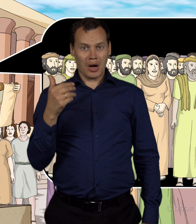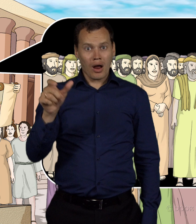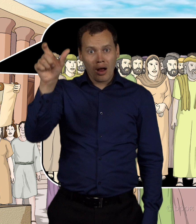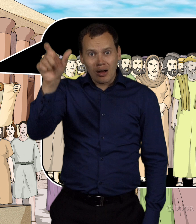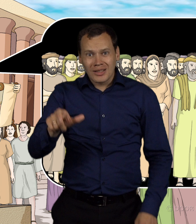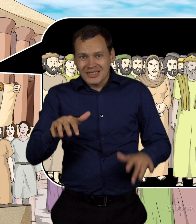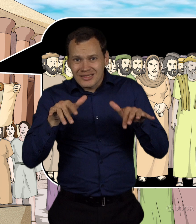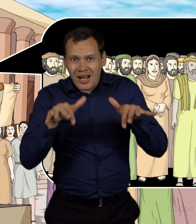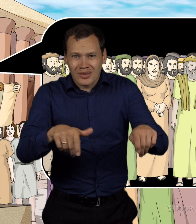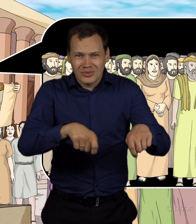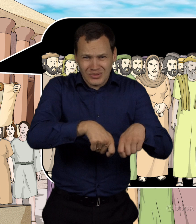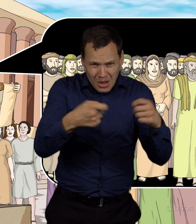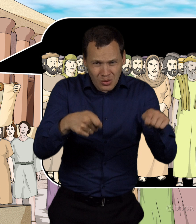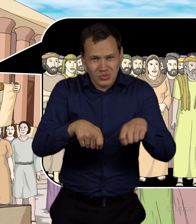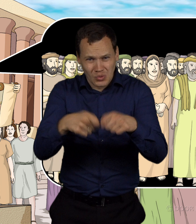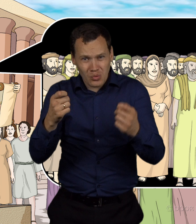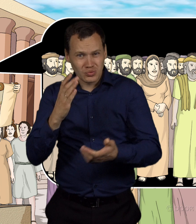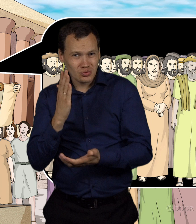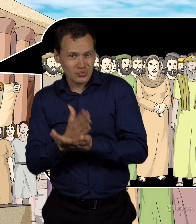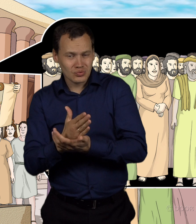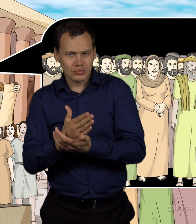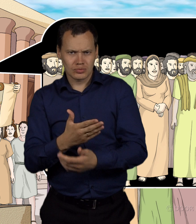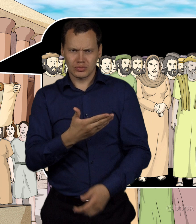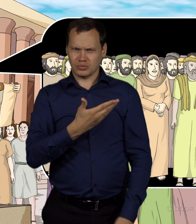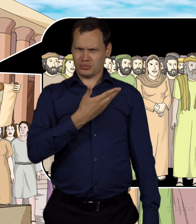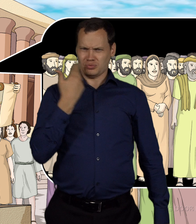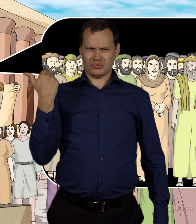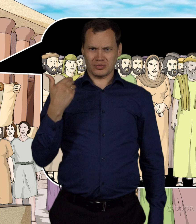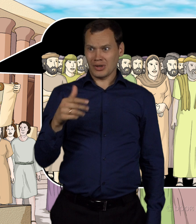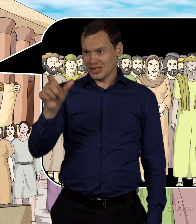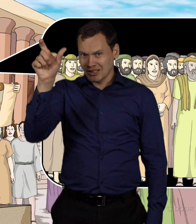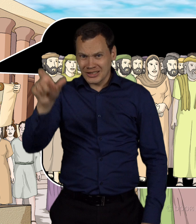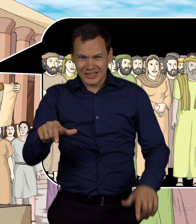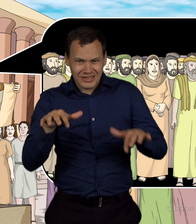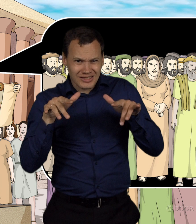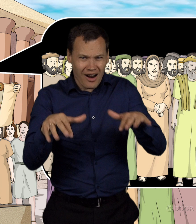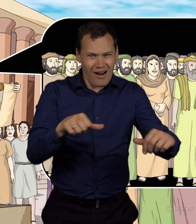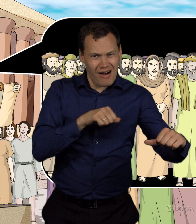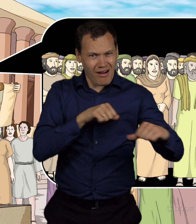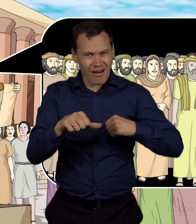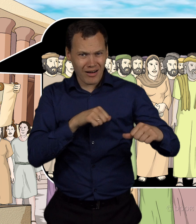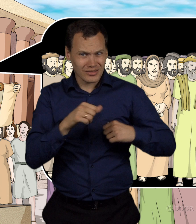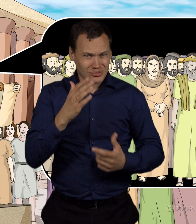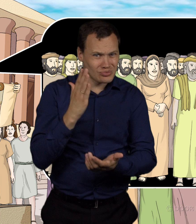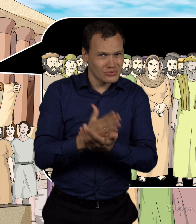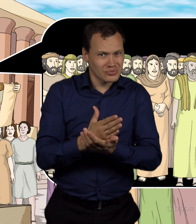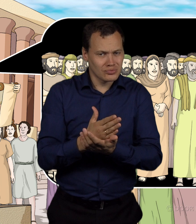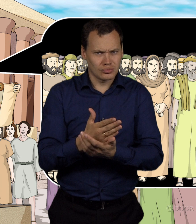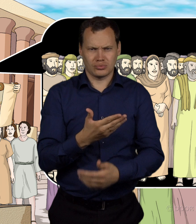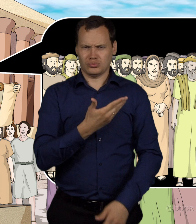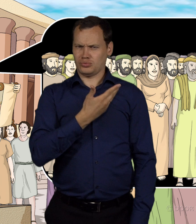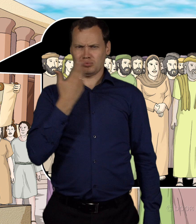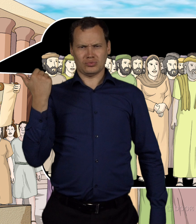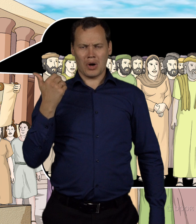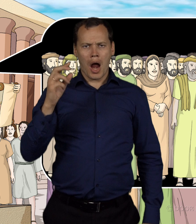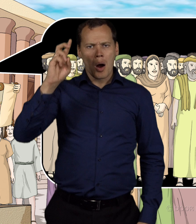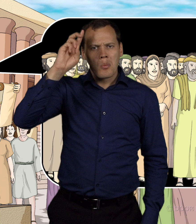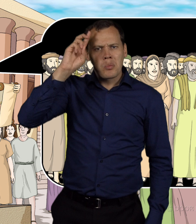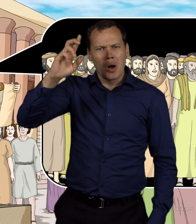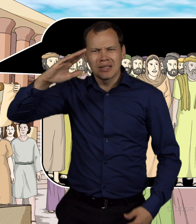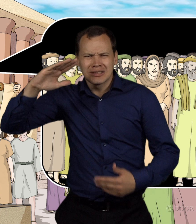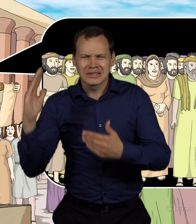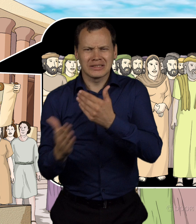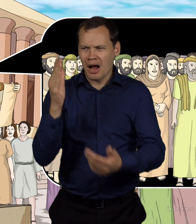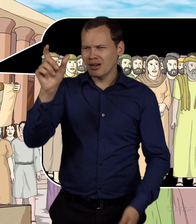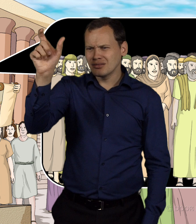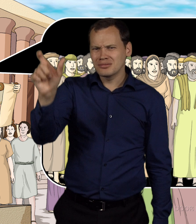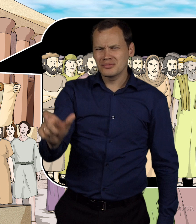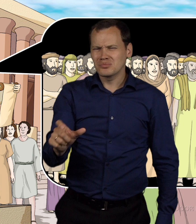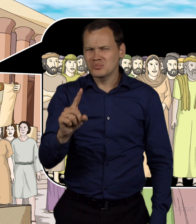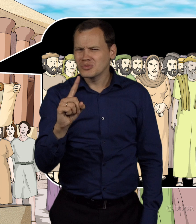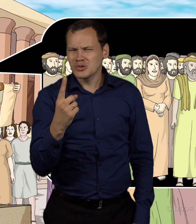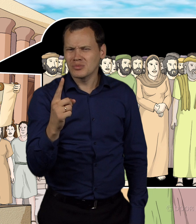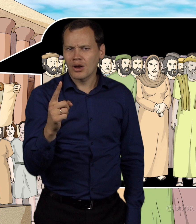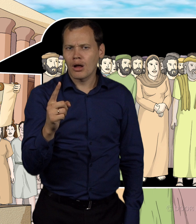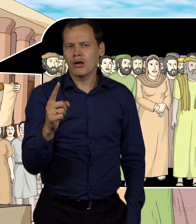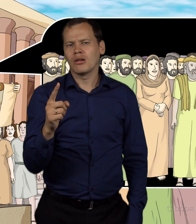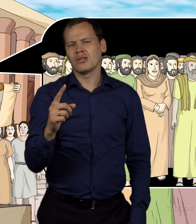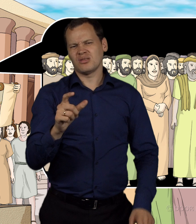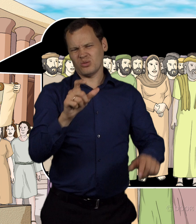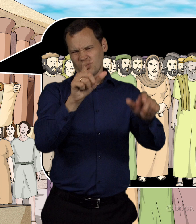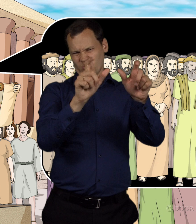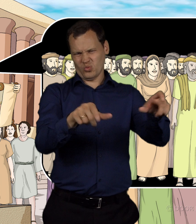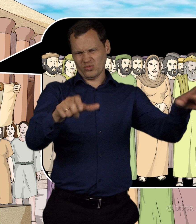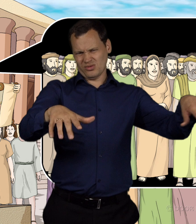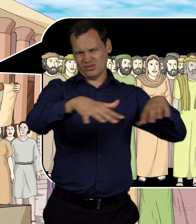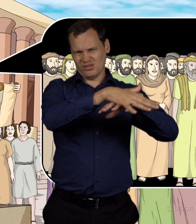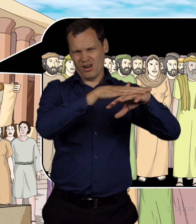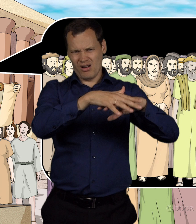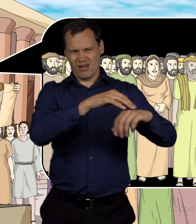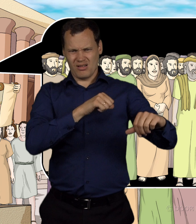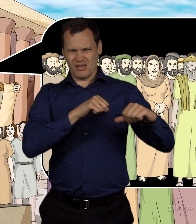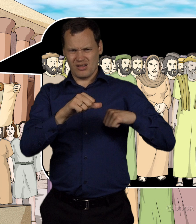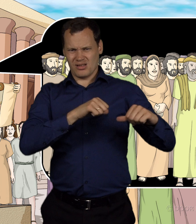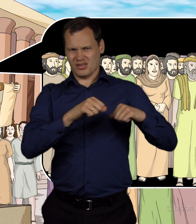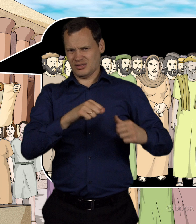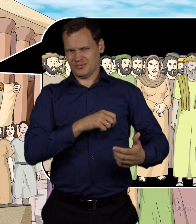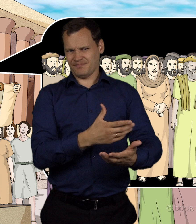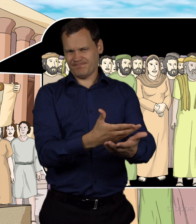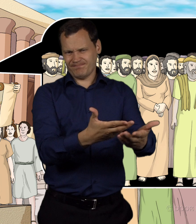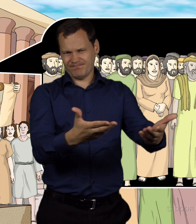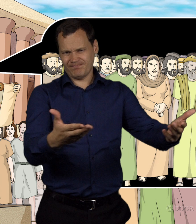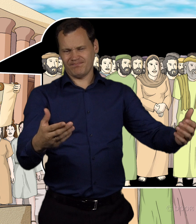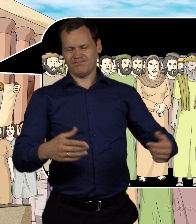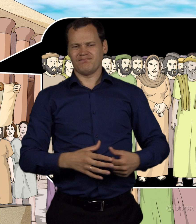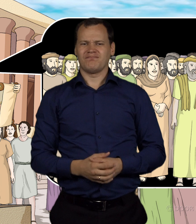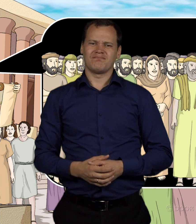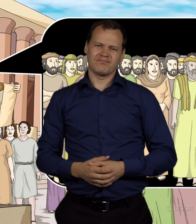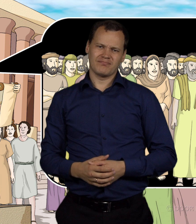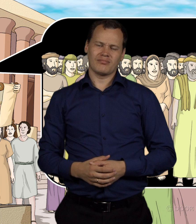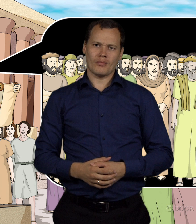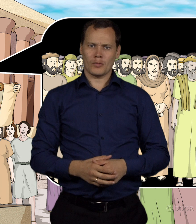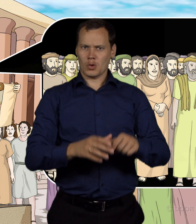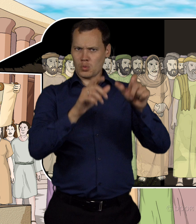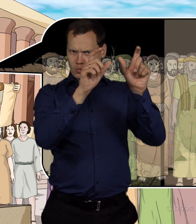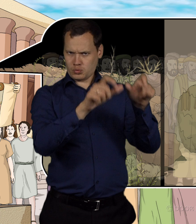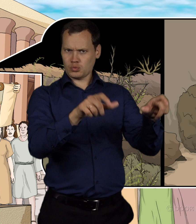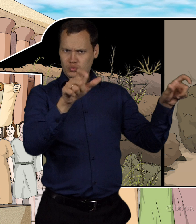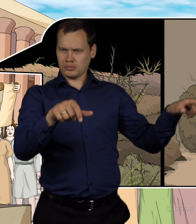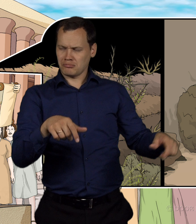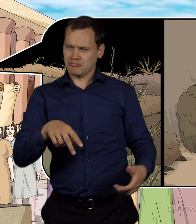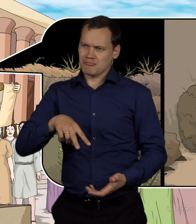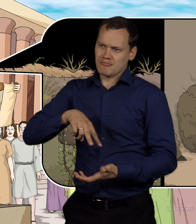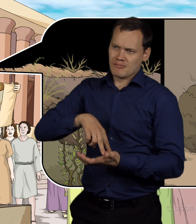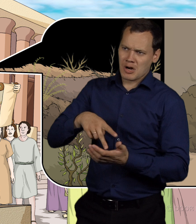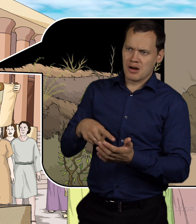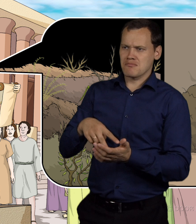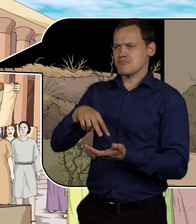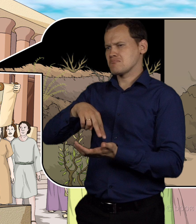He was stricken for the transgression of My people.